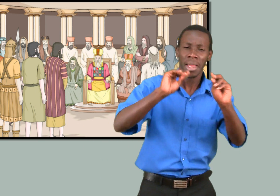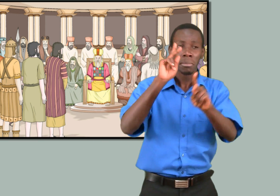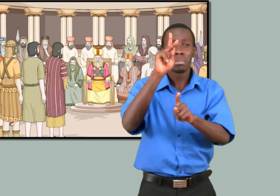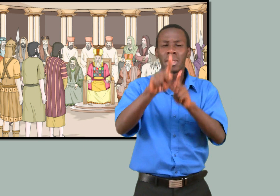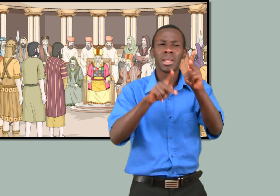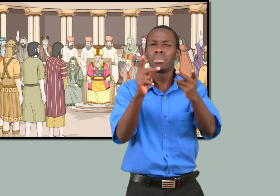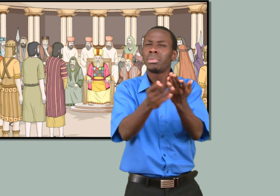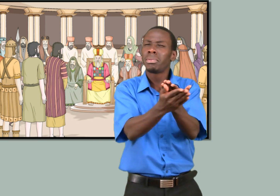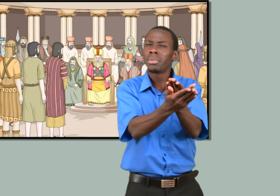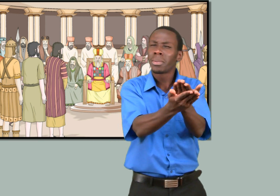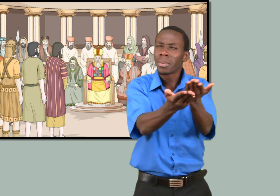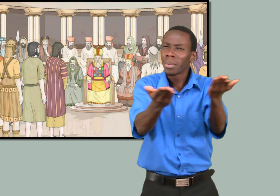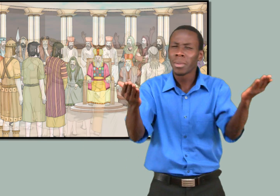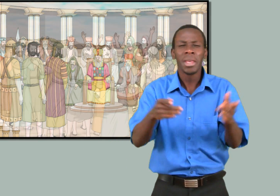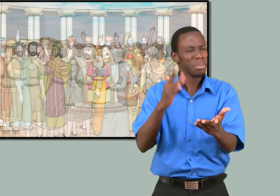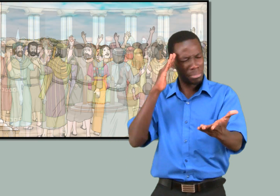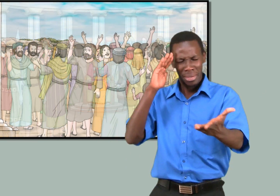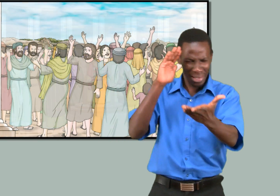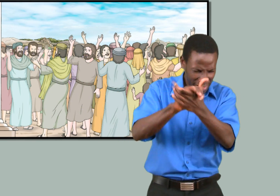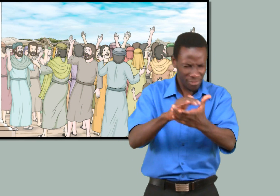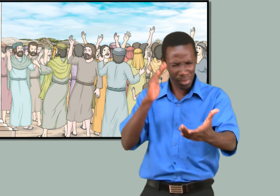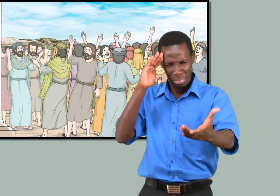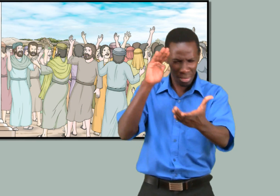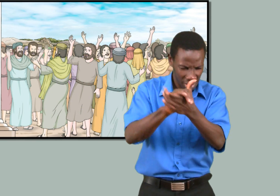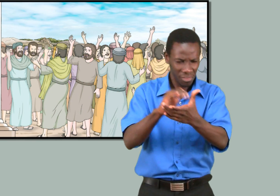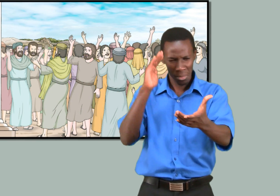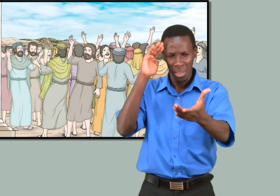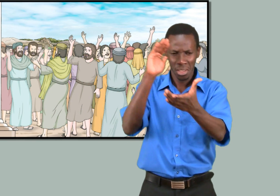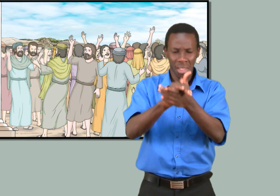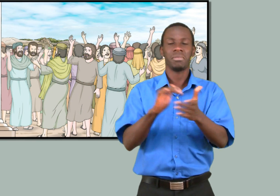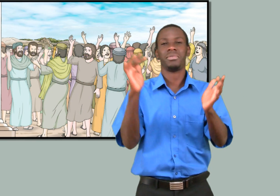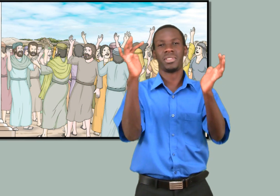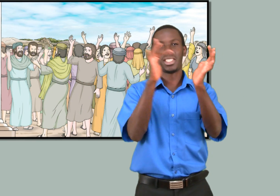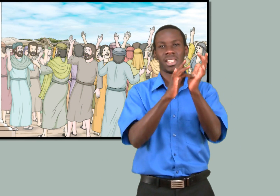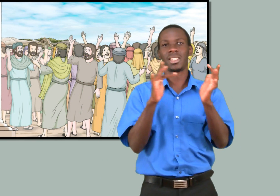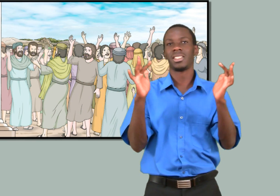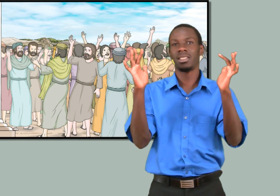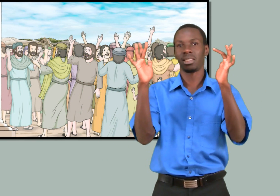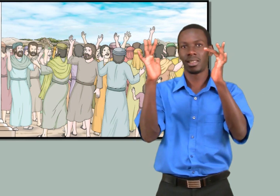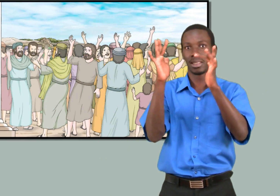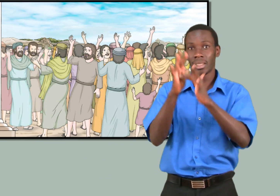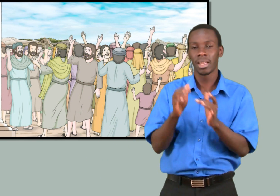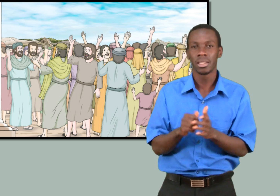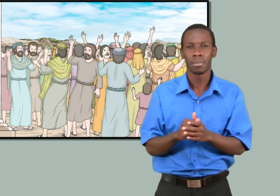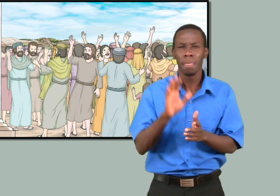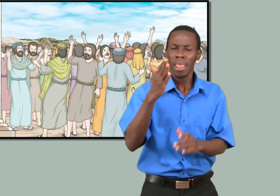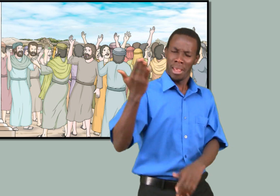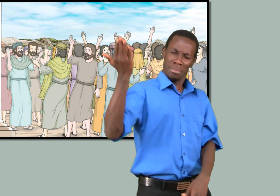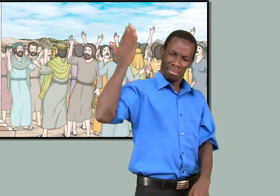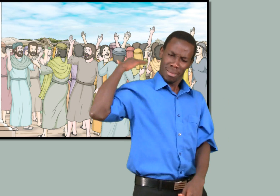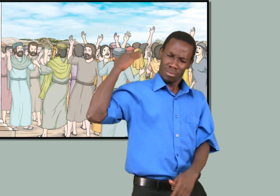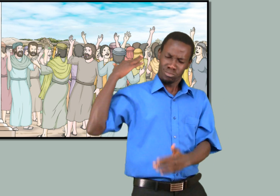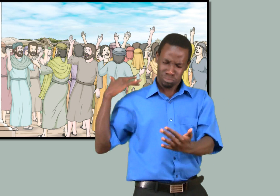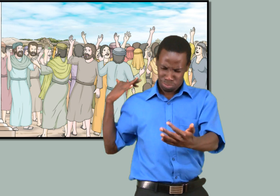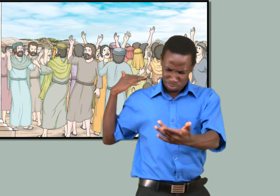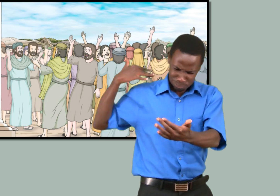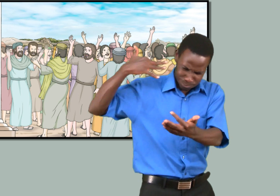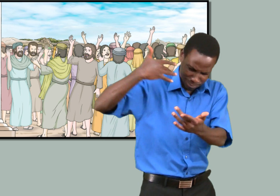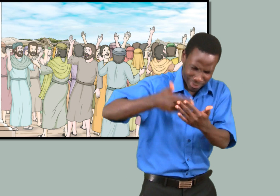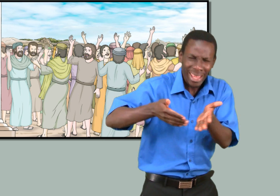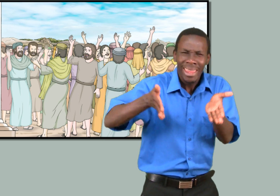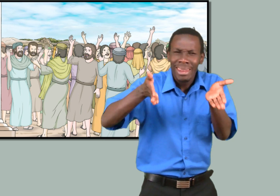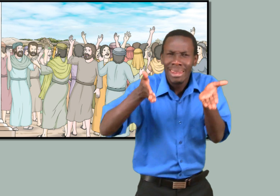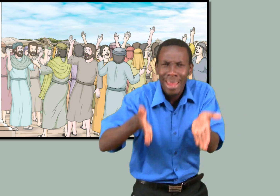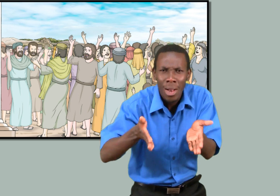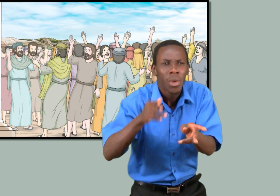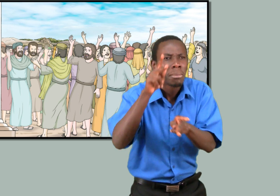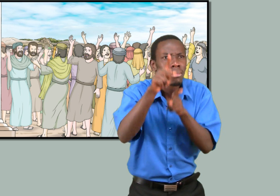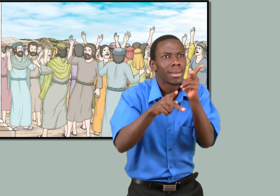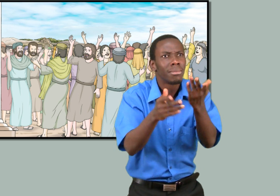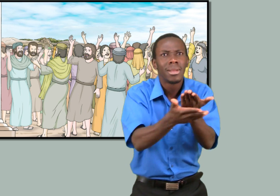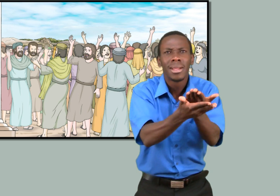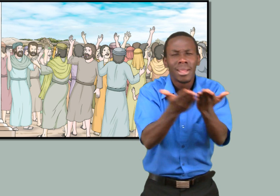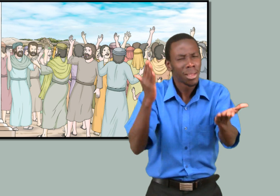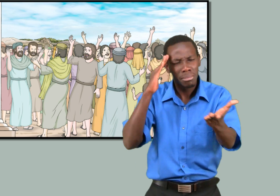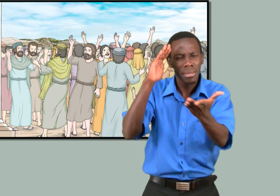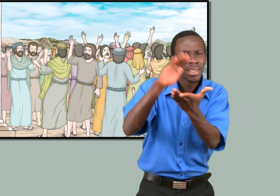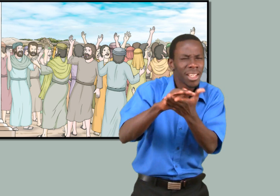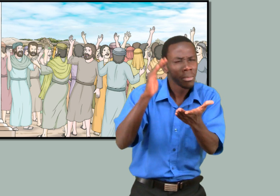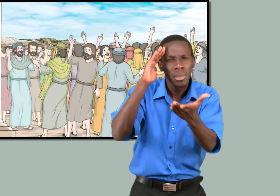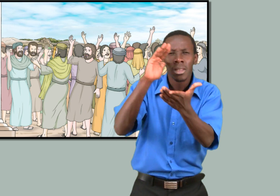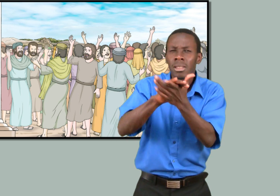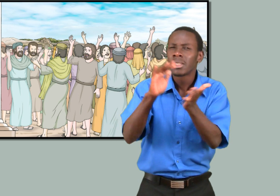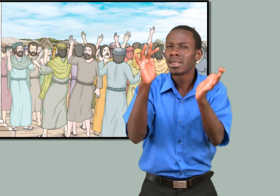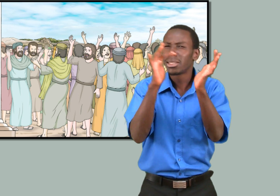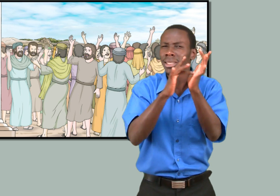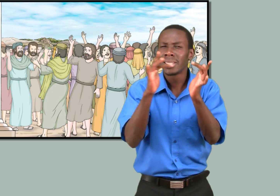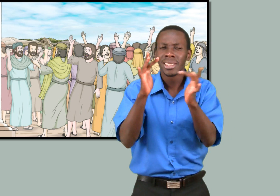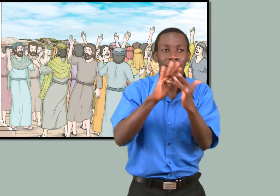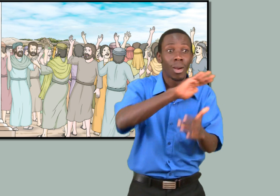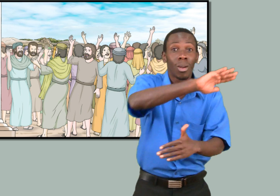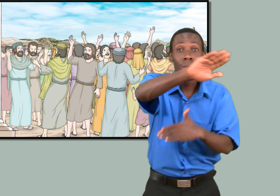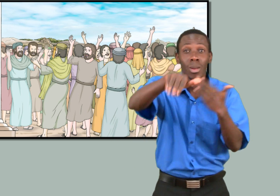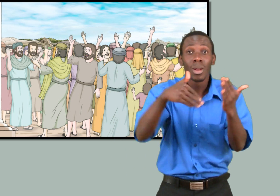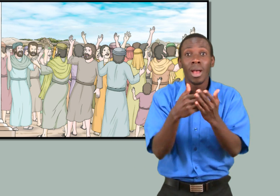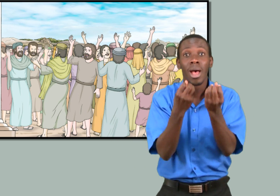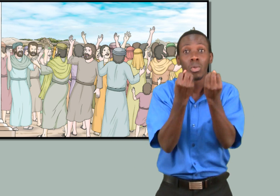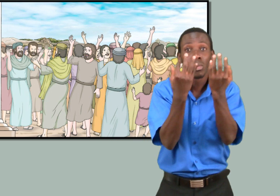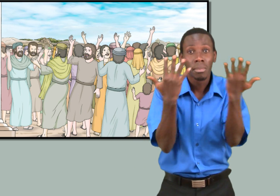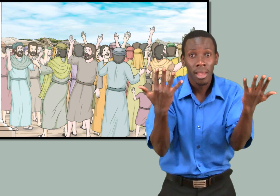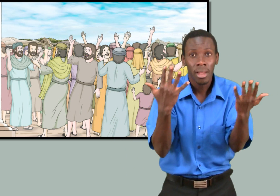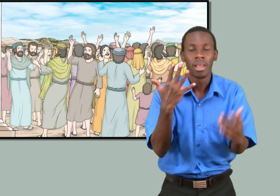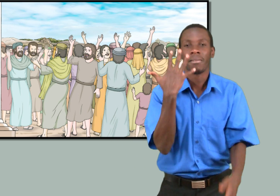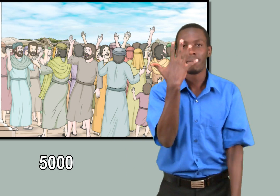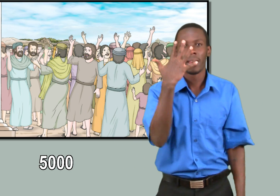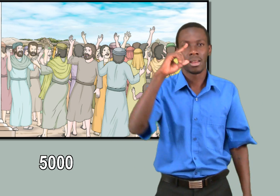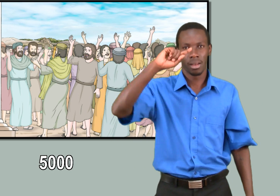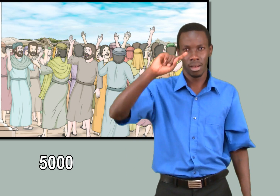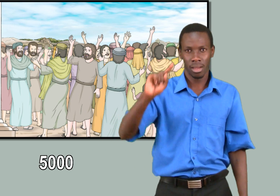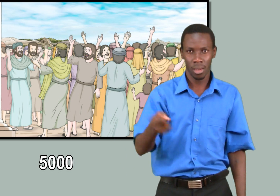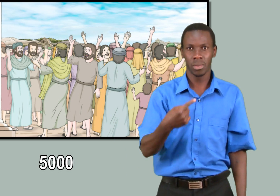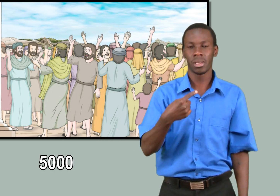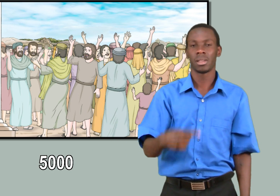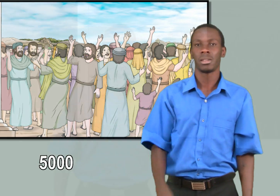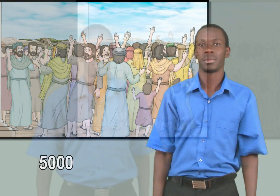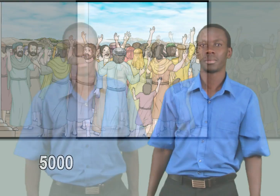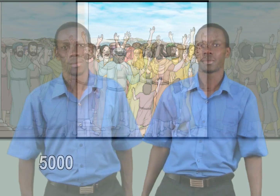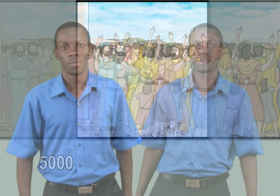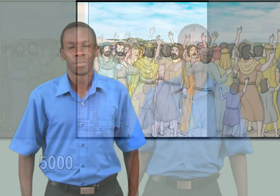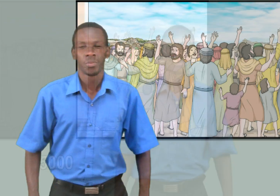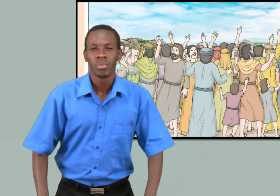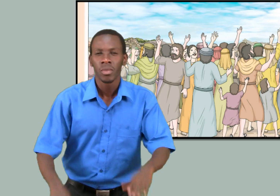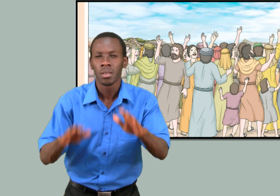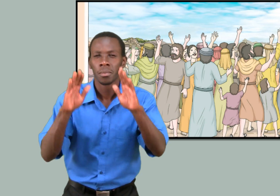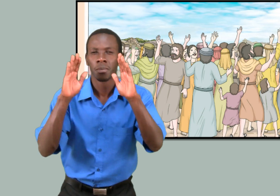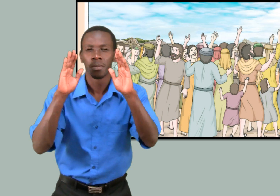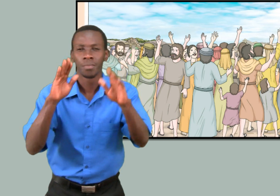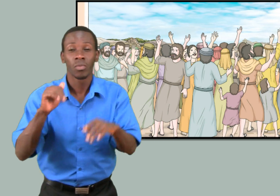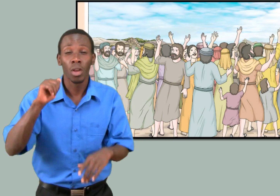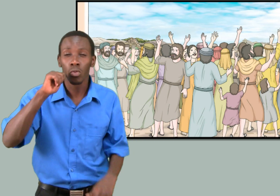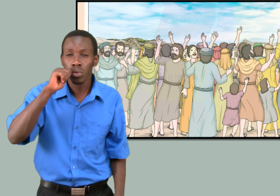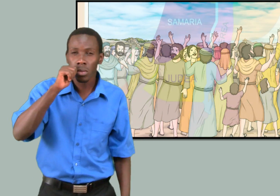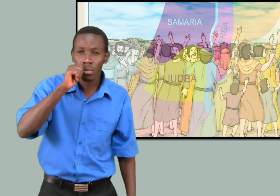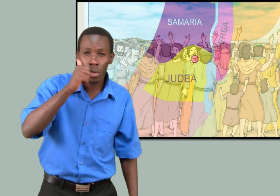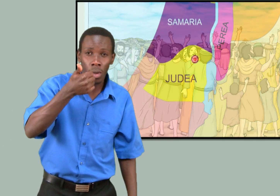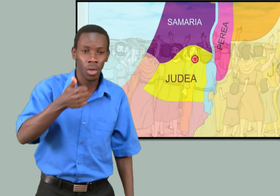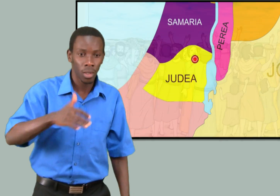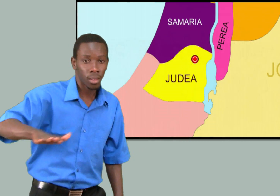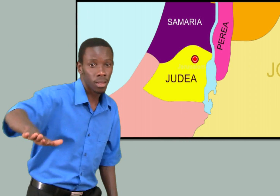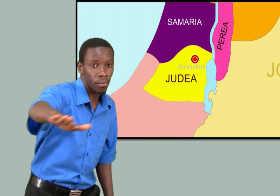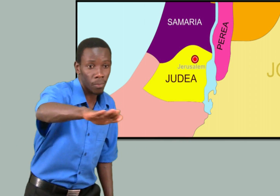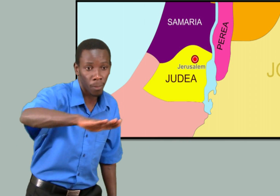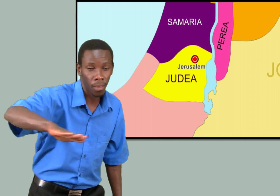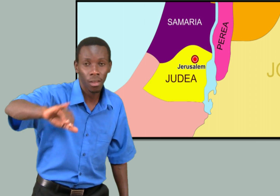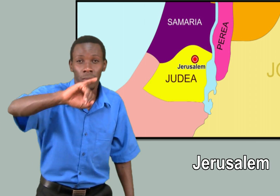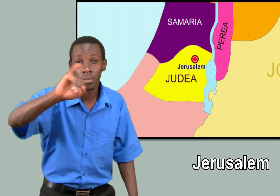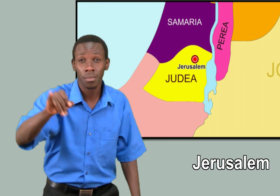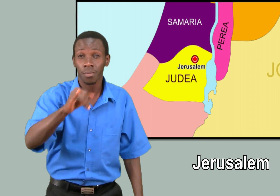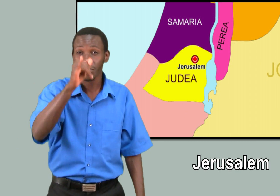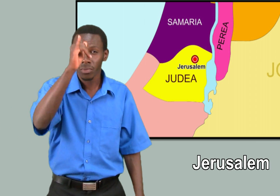But many who heard the message believed, and the number of men grew to about five thousand.